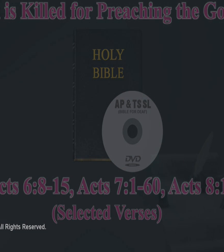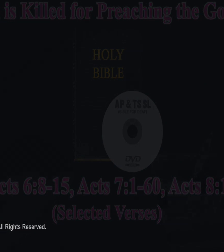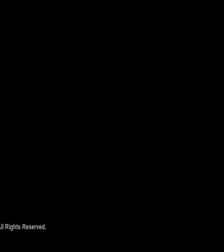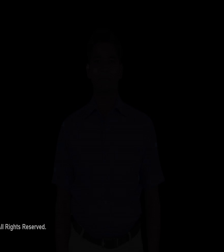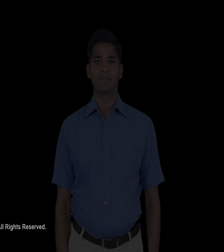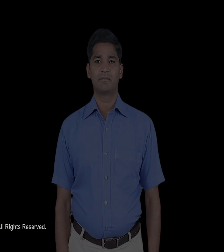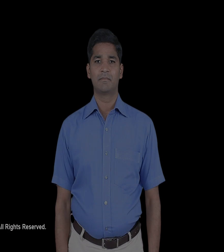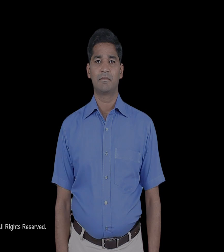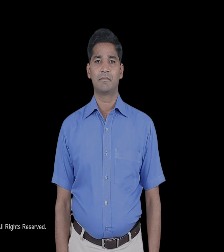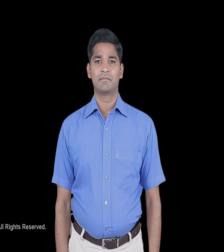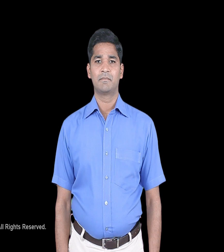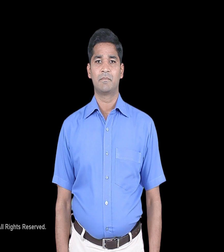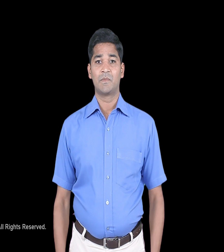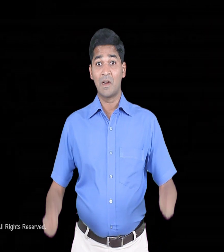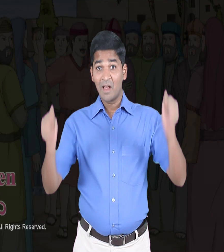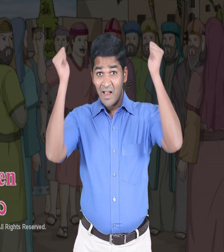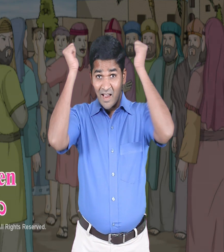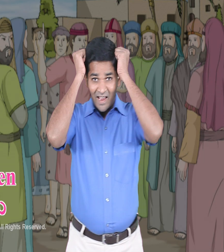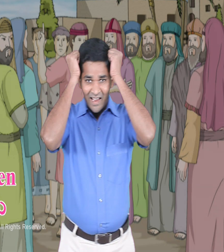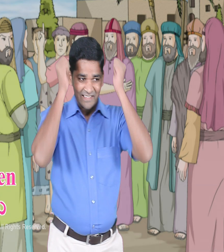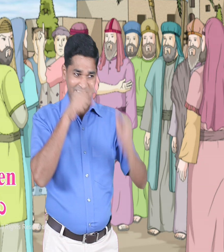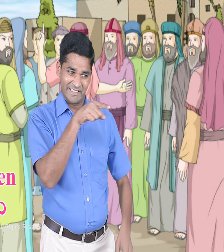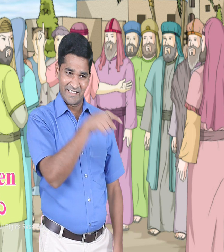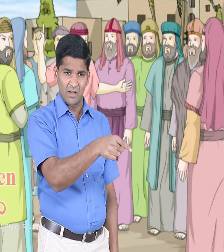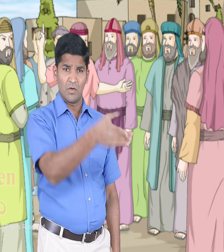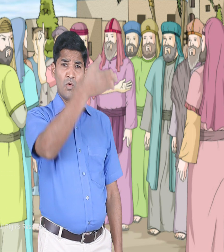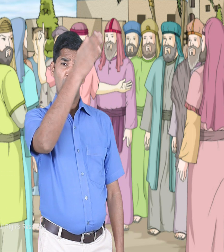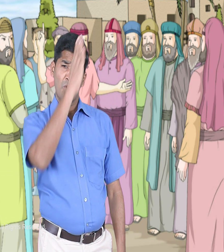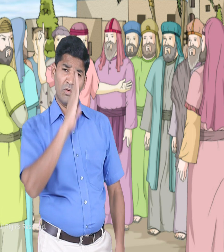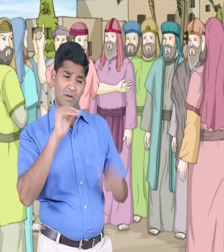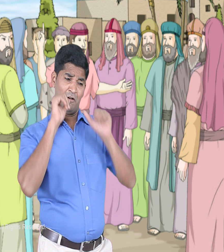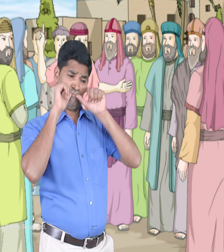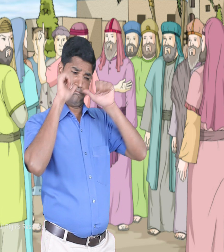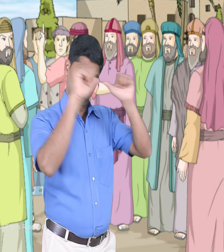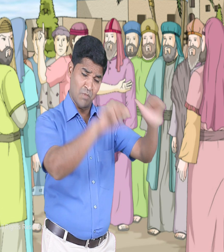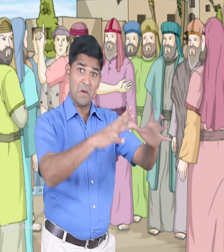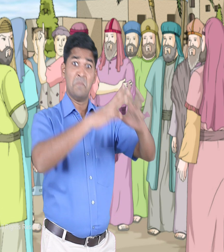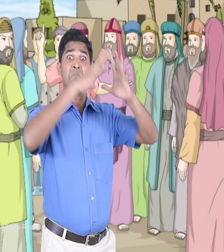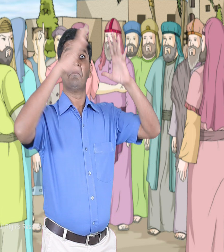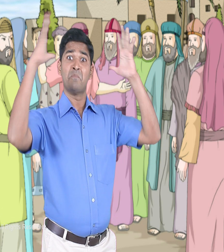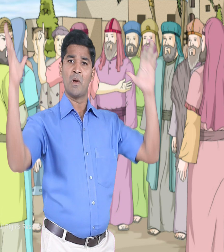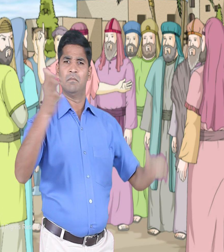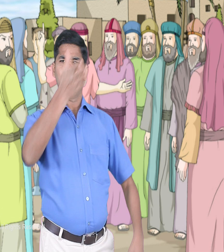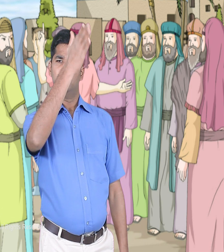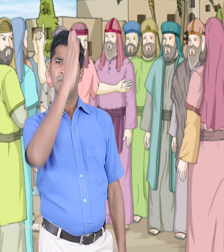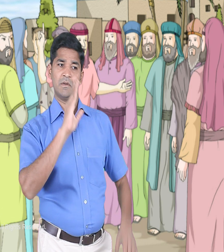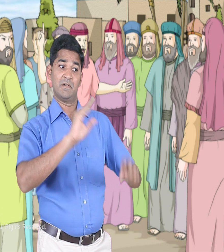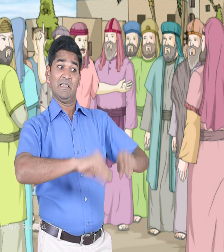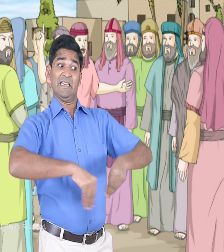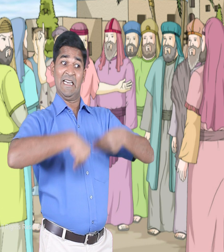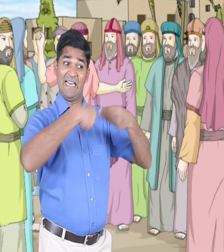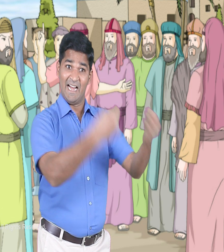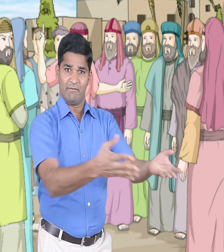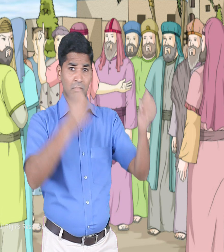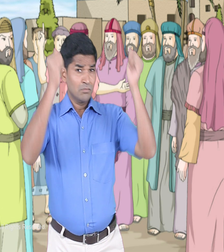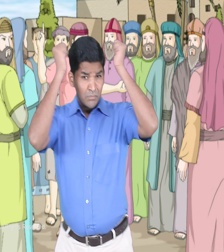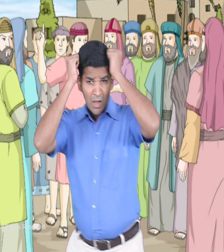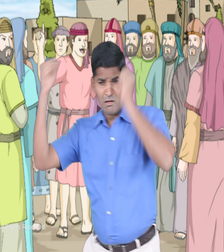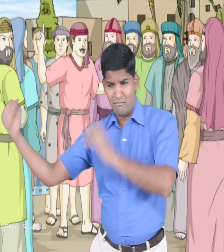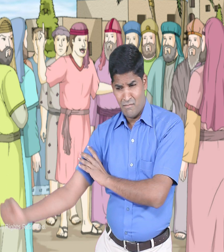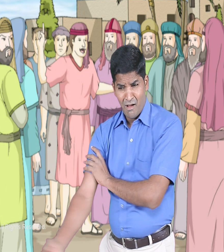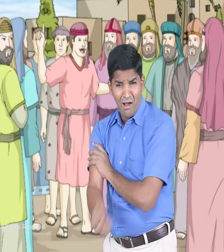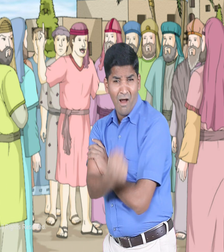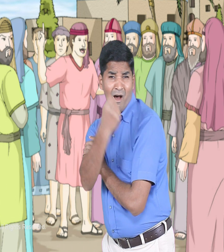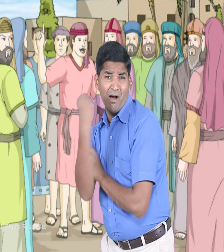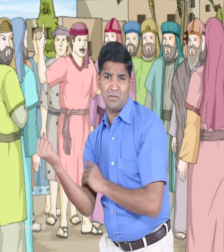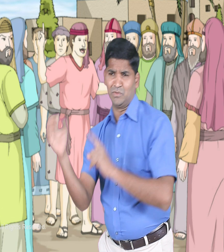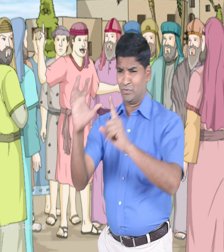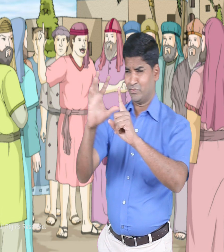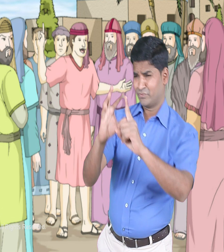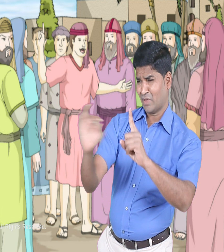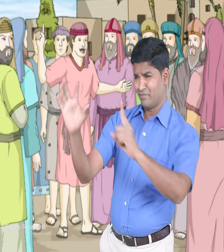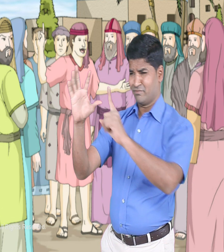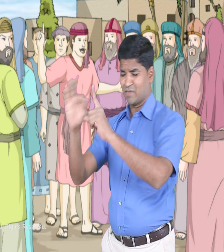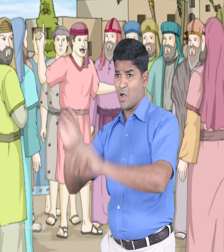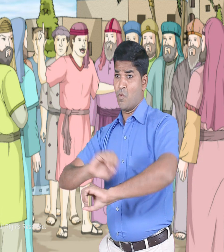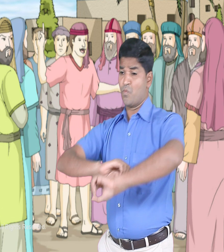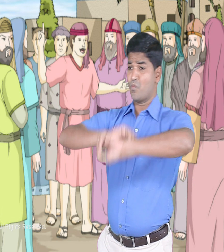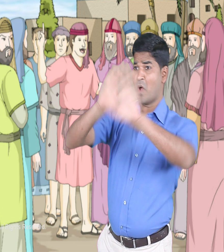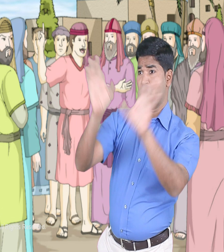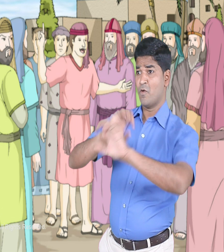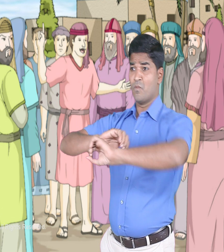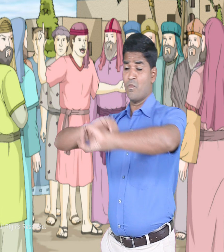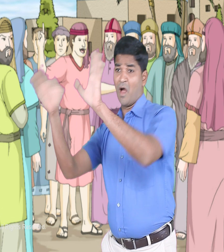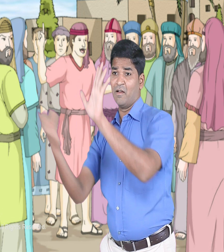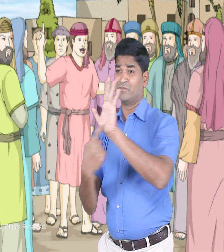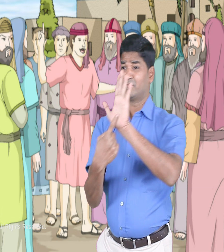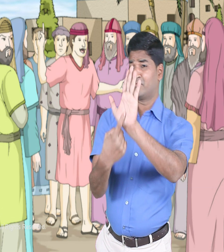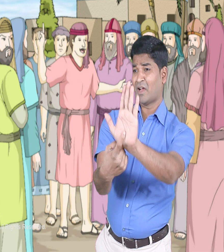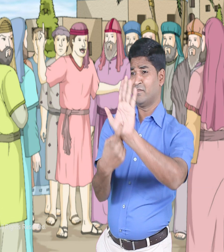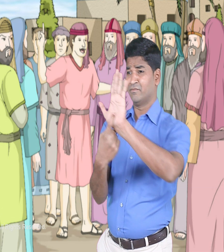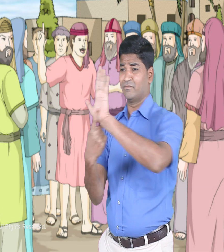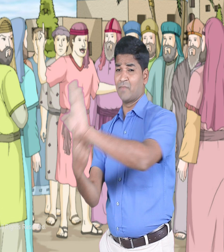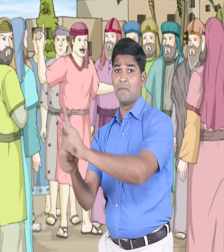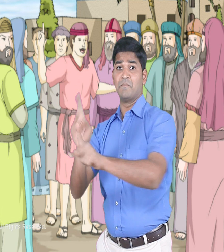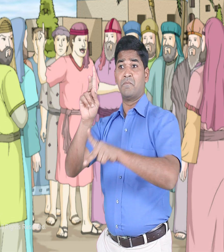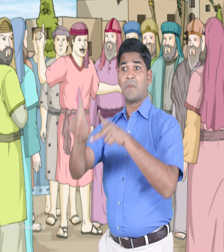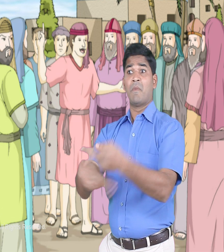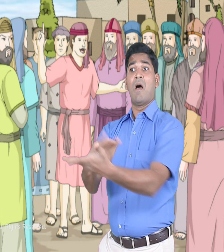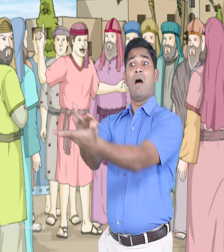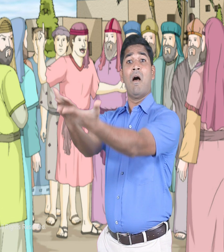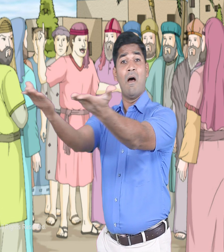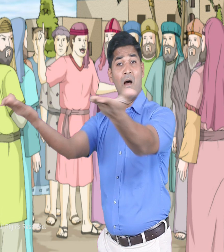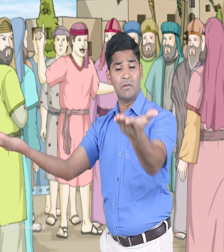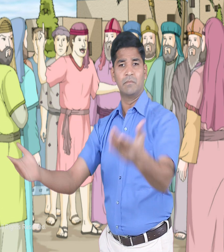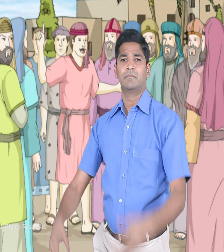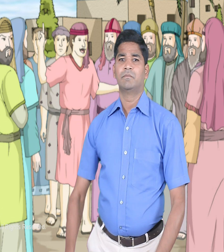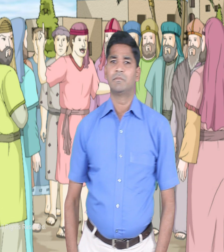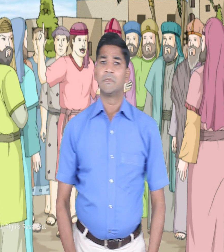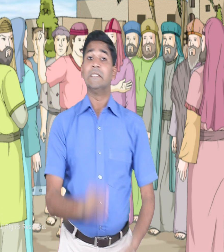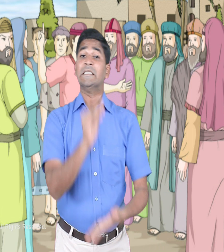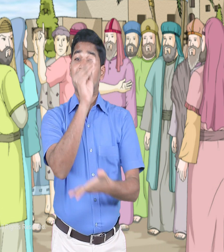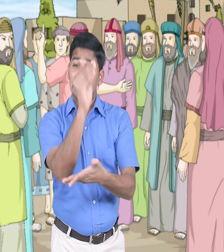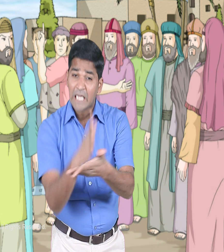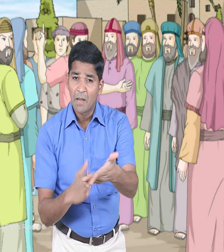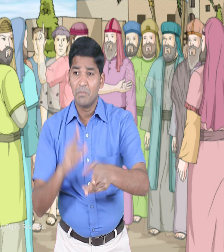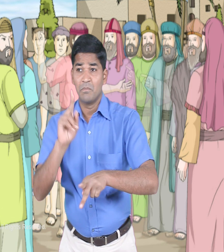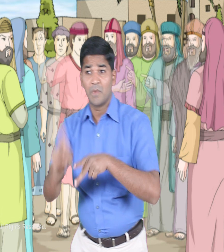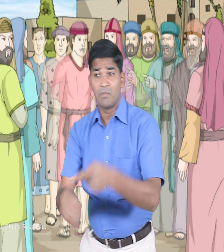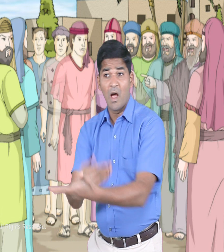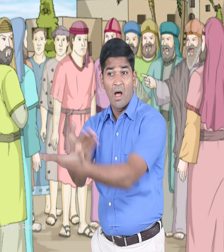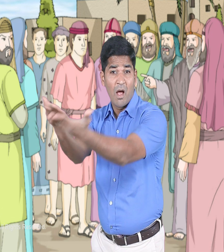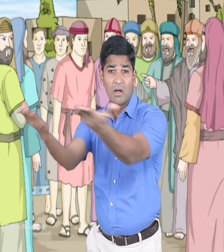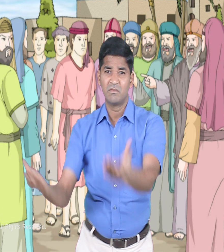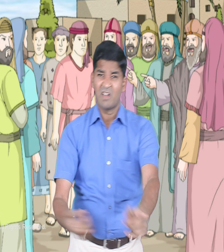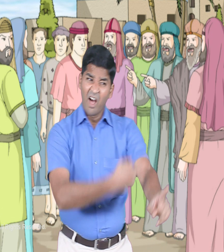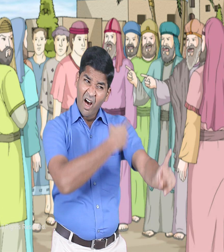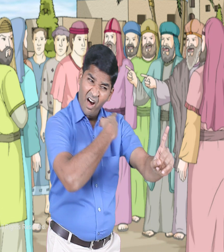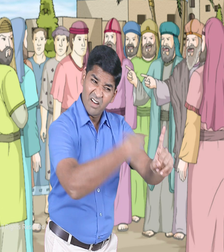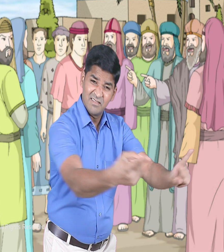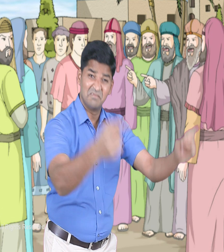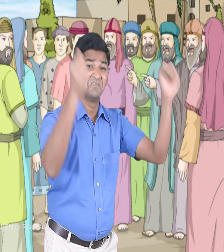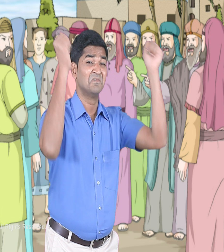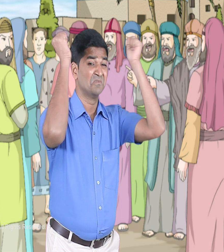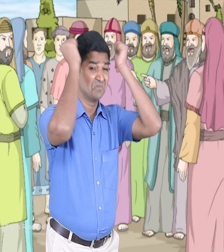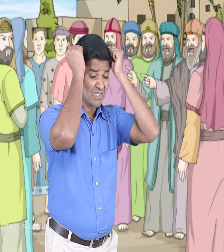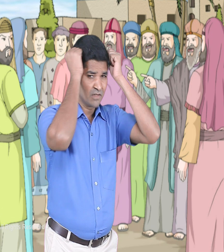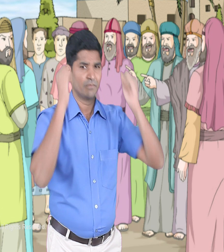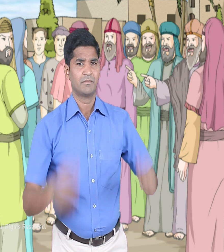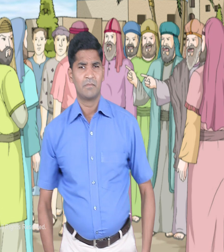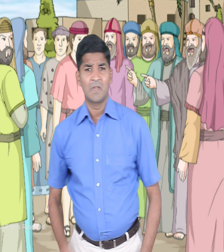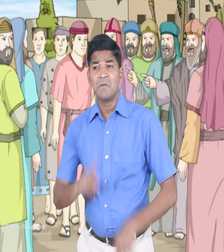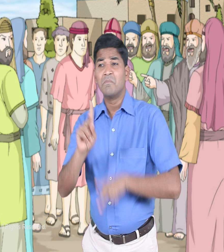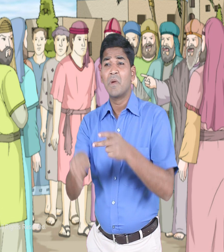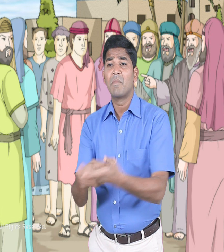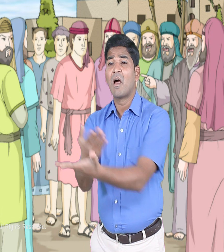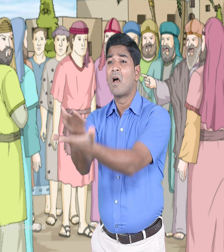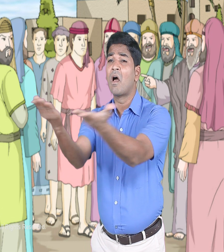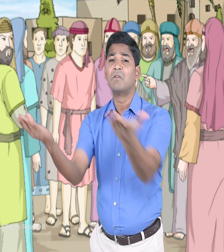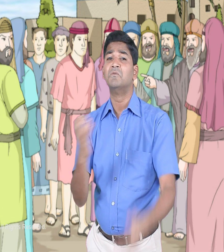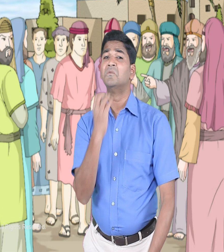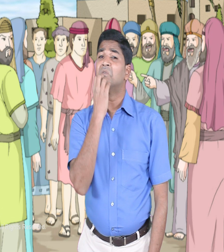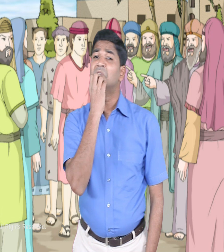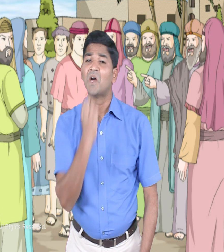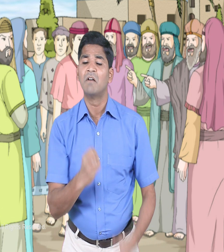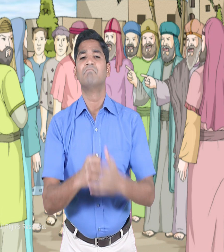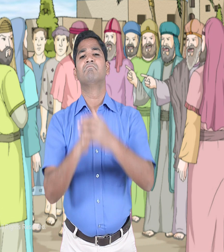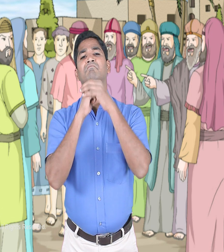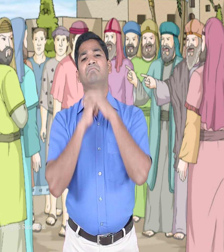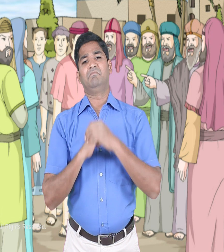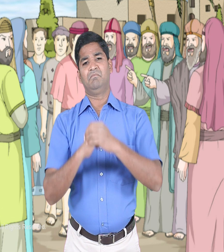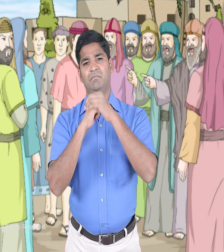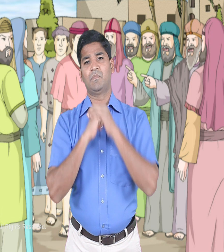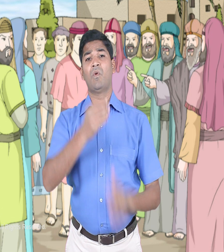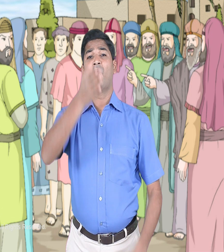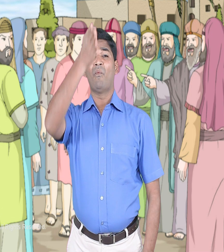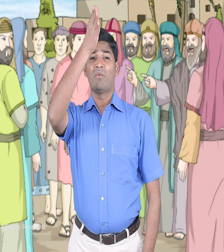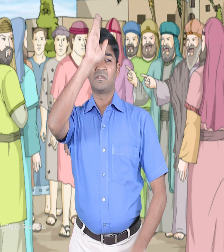Now Stephen, who was full of grace and power, was performing great wonders and signs among the people.